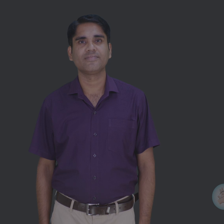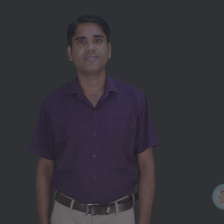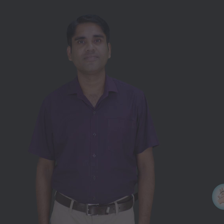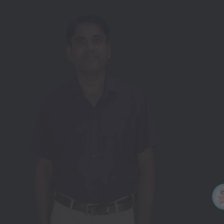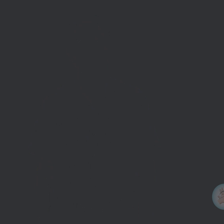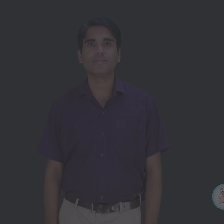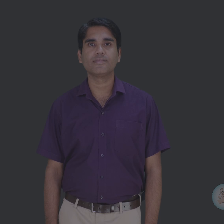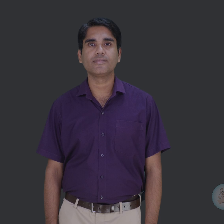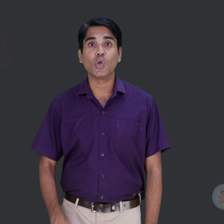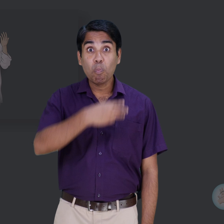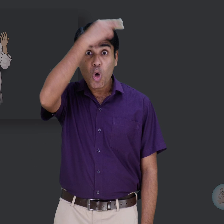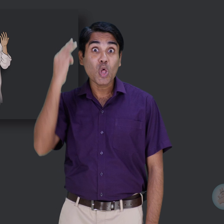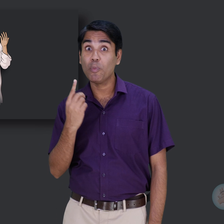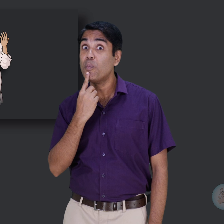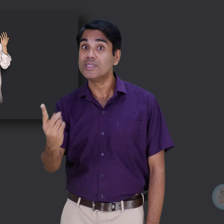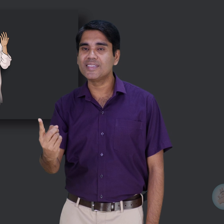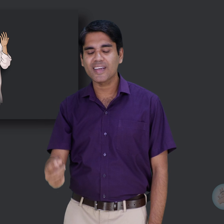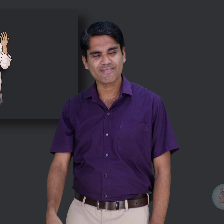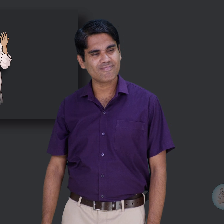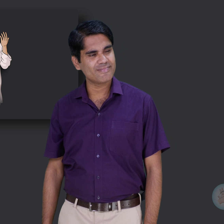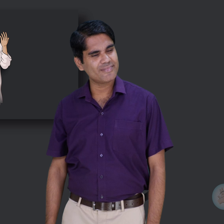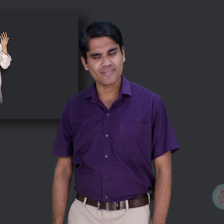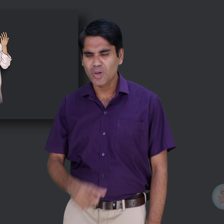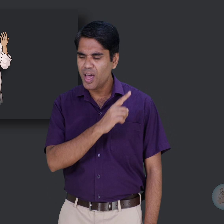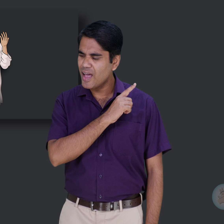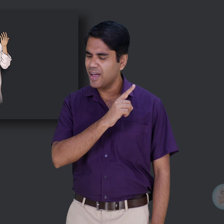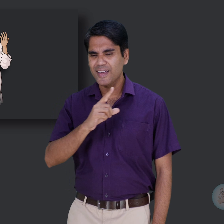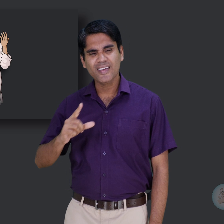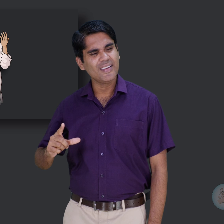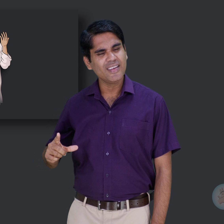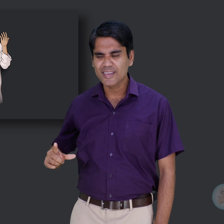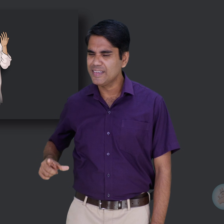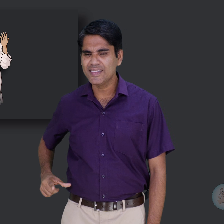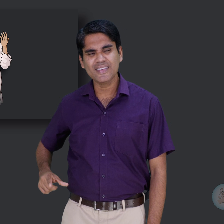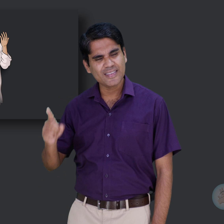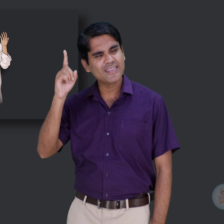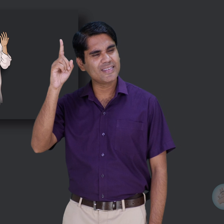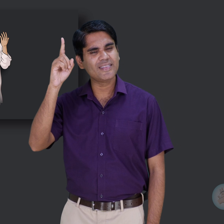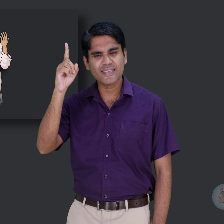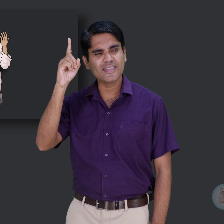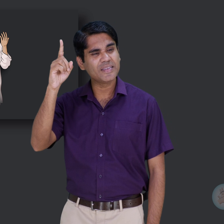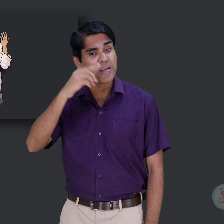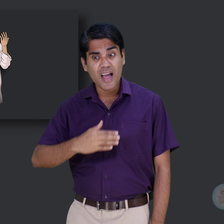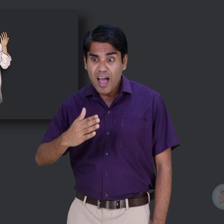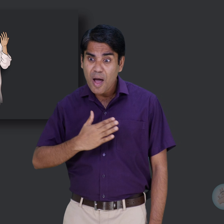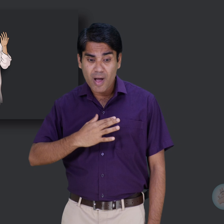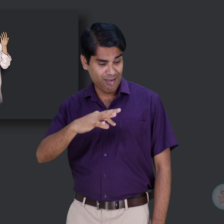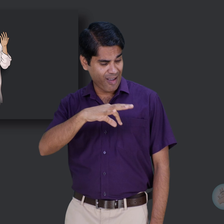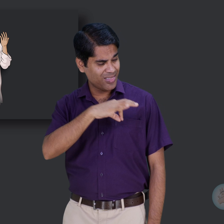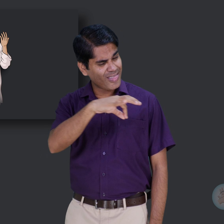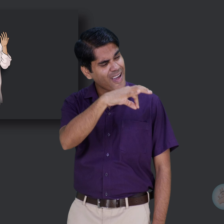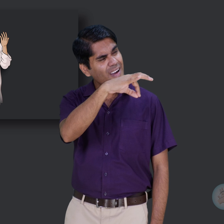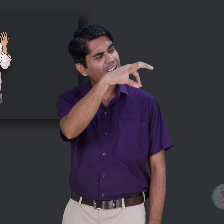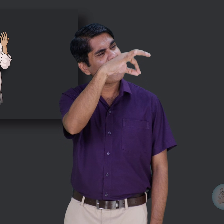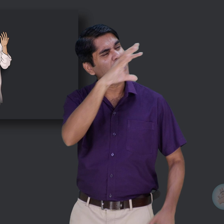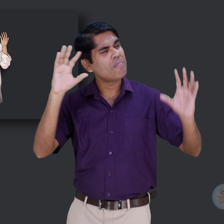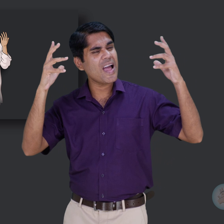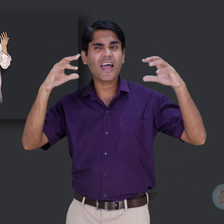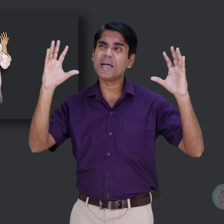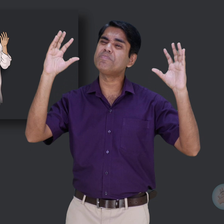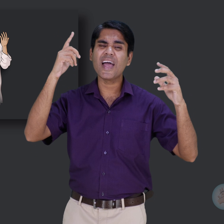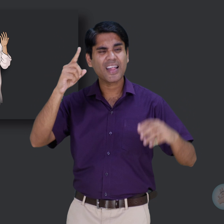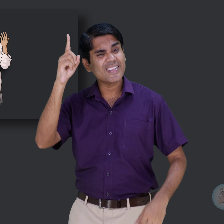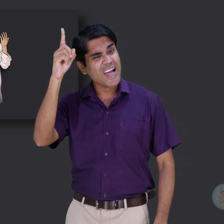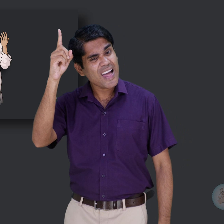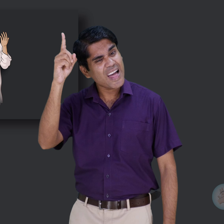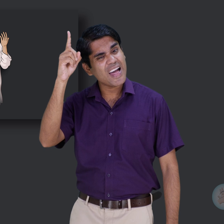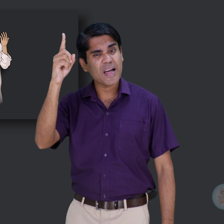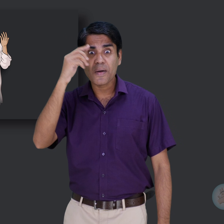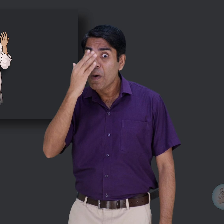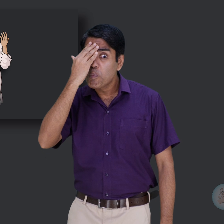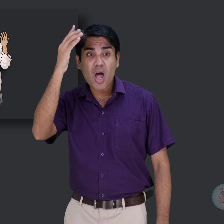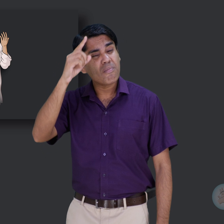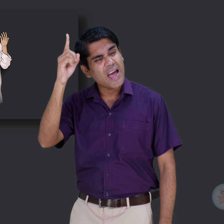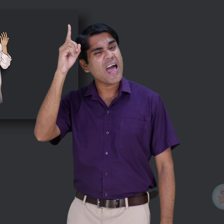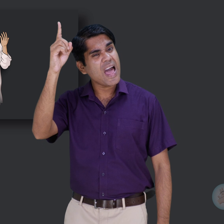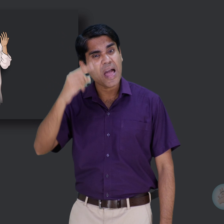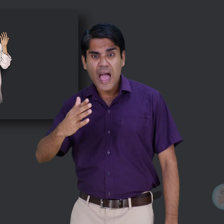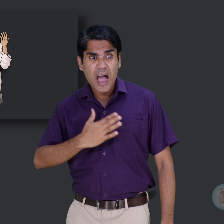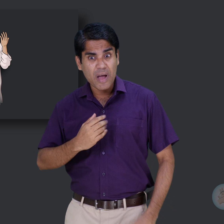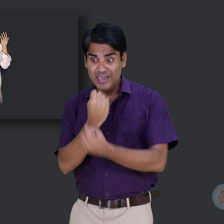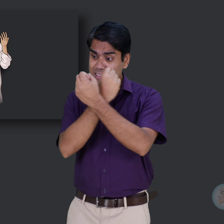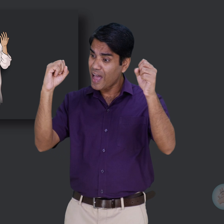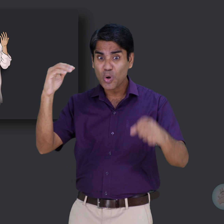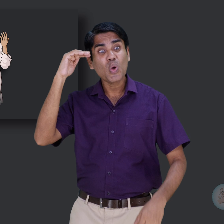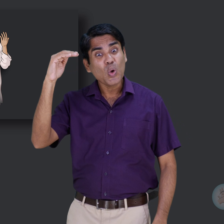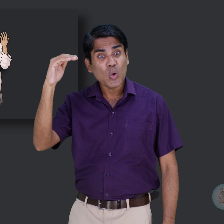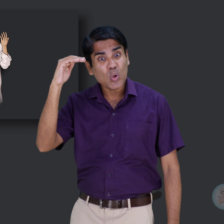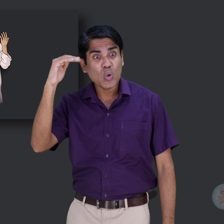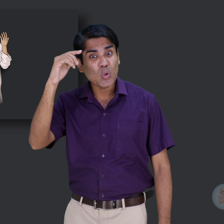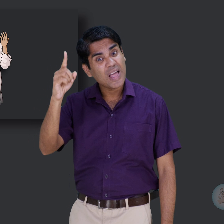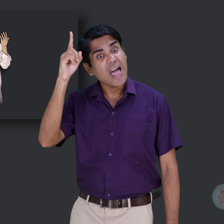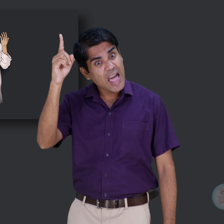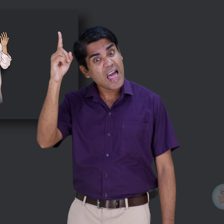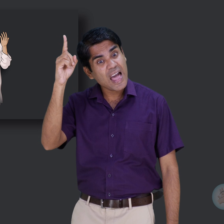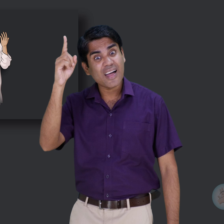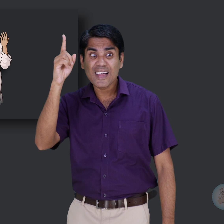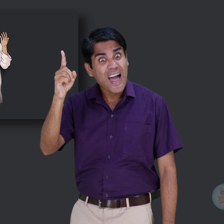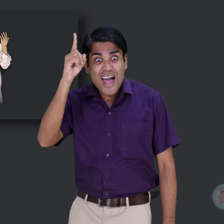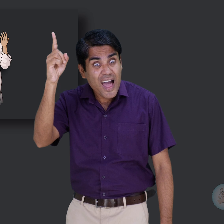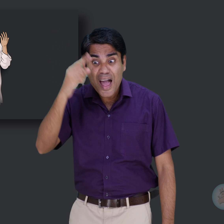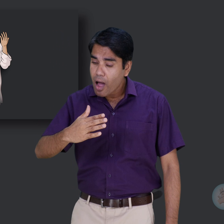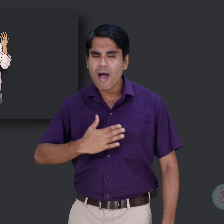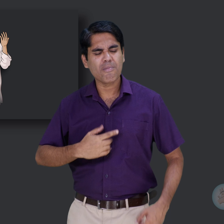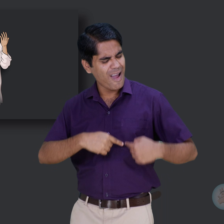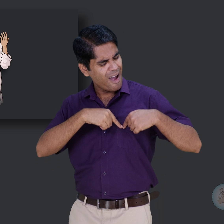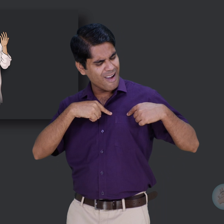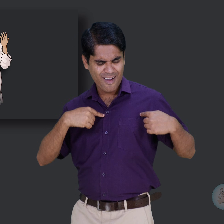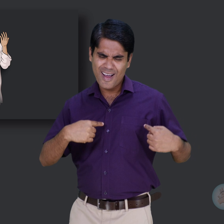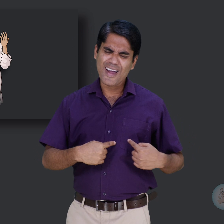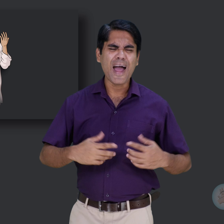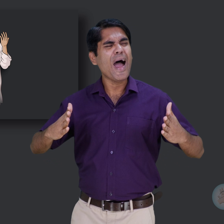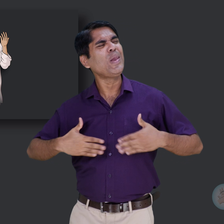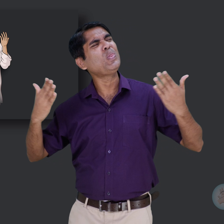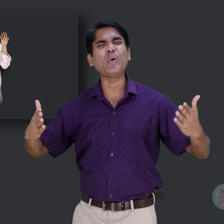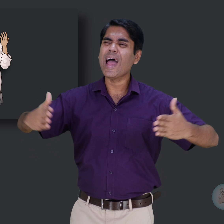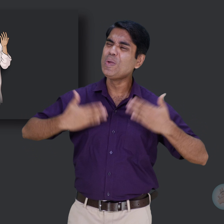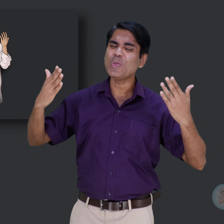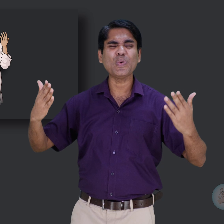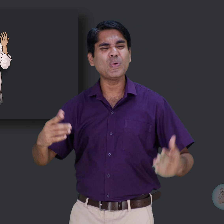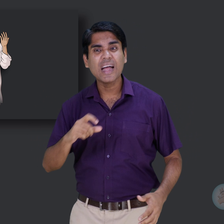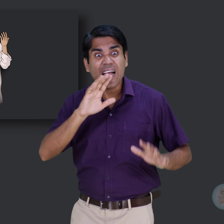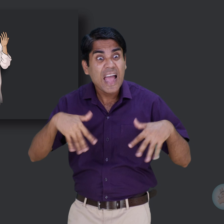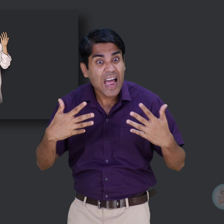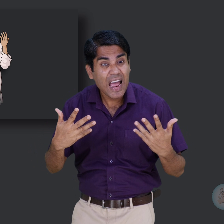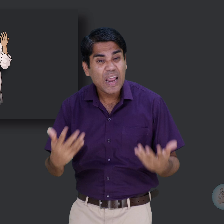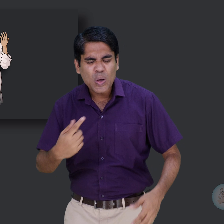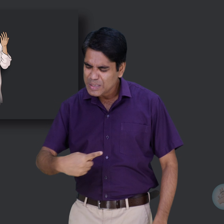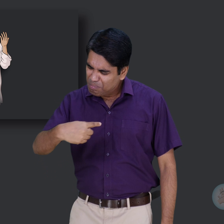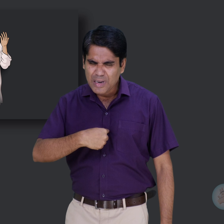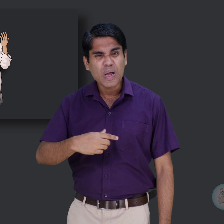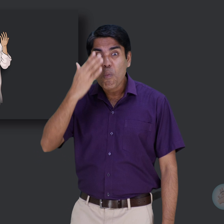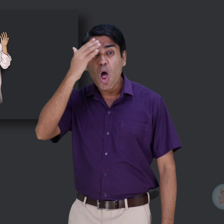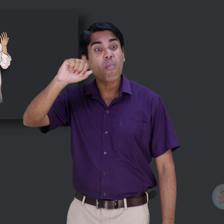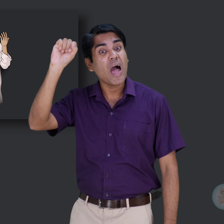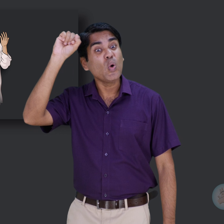Then Mary said: “My soul magnifies the Lord, and my spirit rejoices in God my Savior!